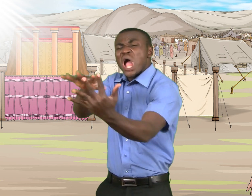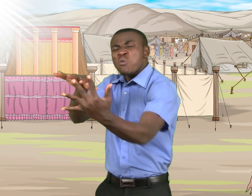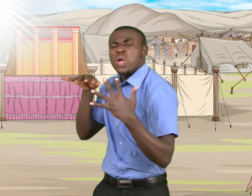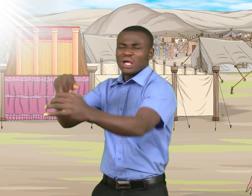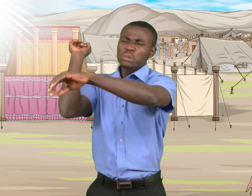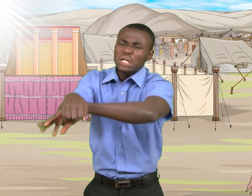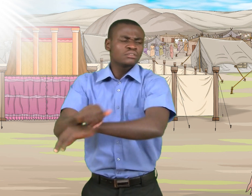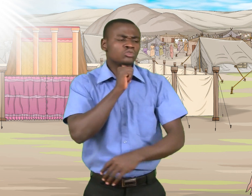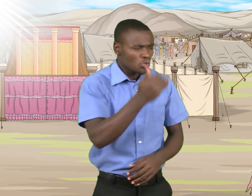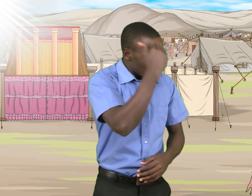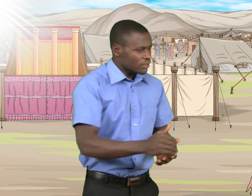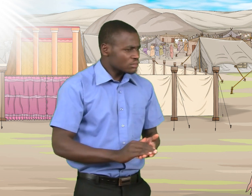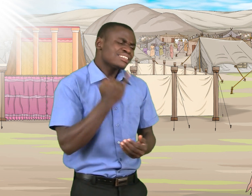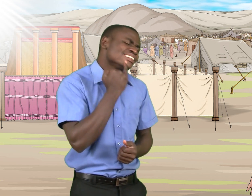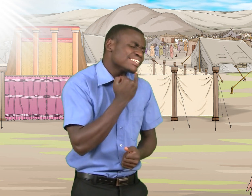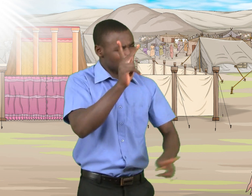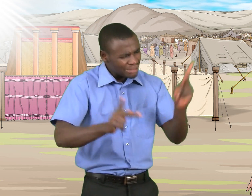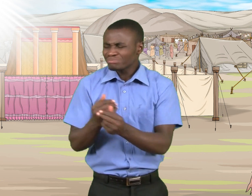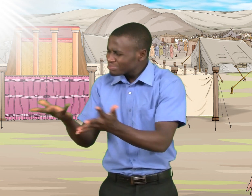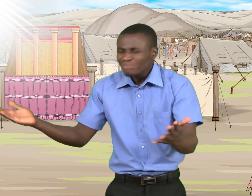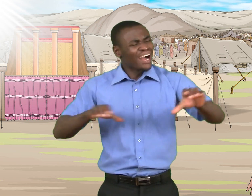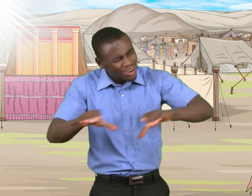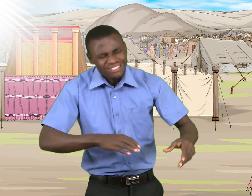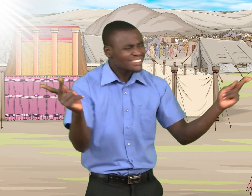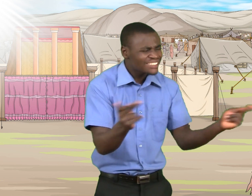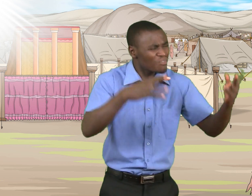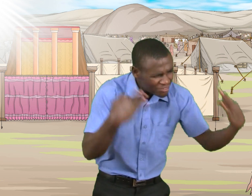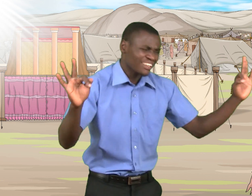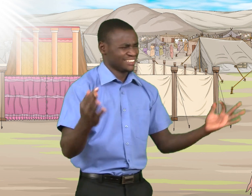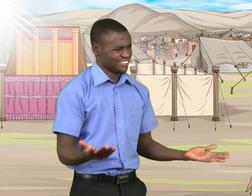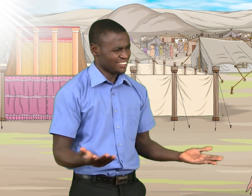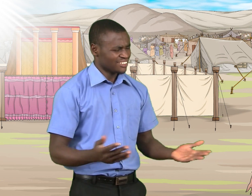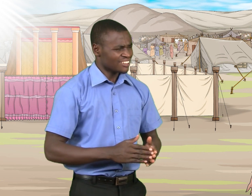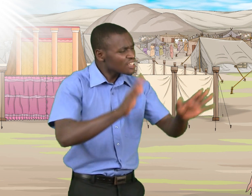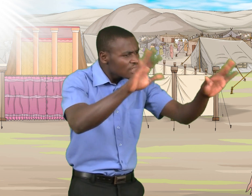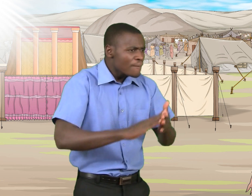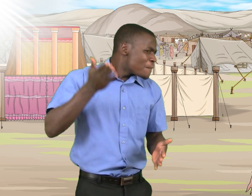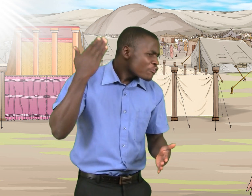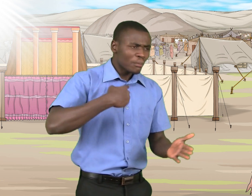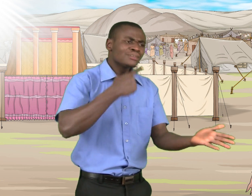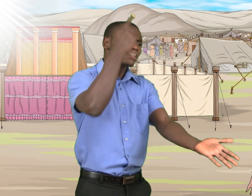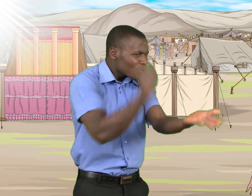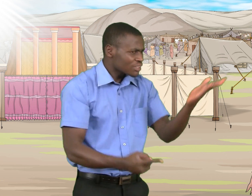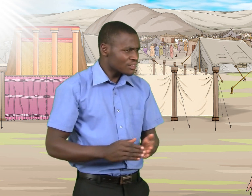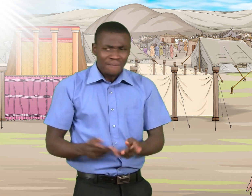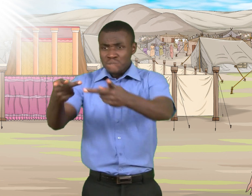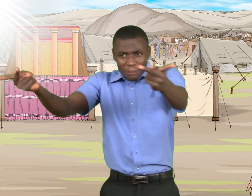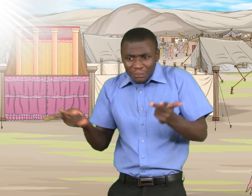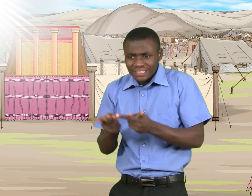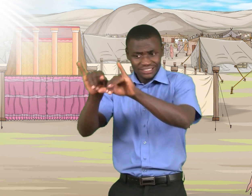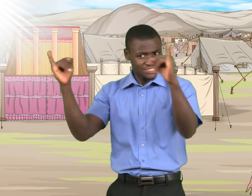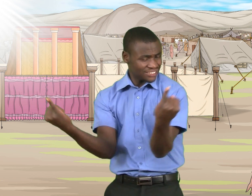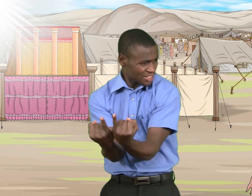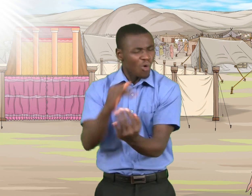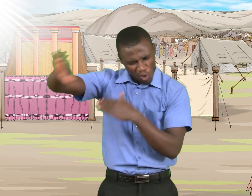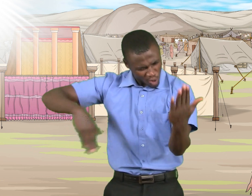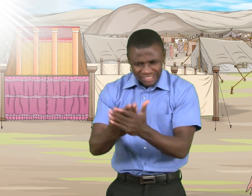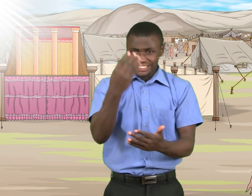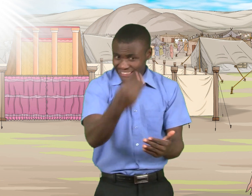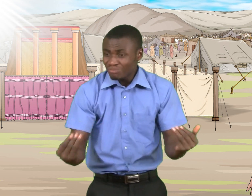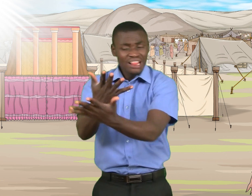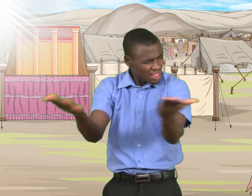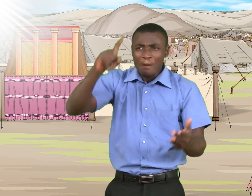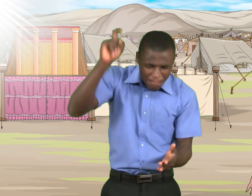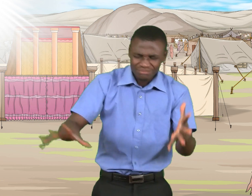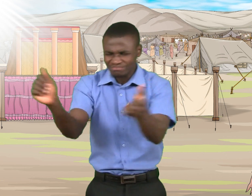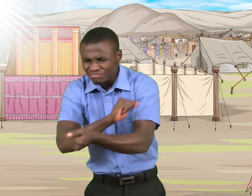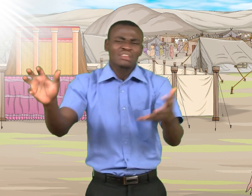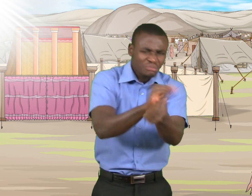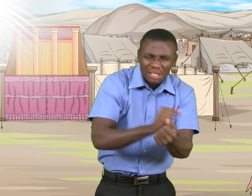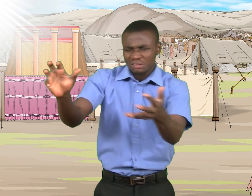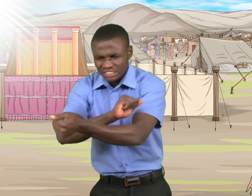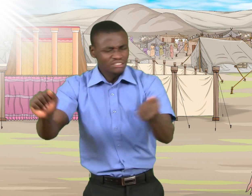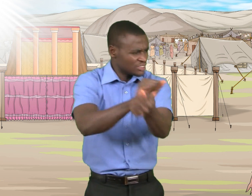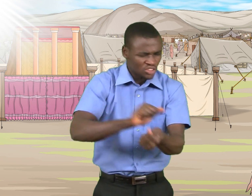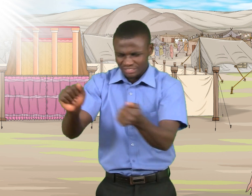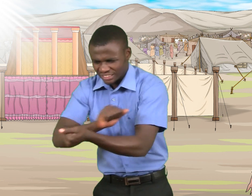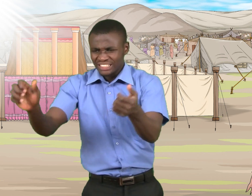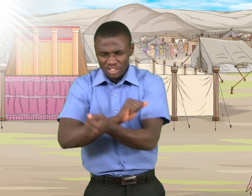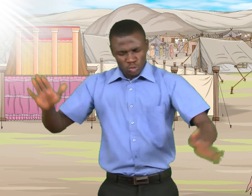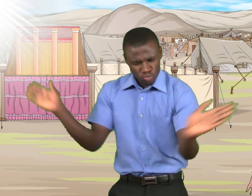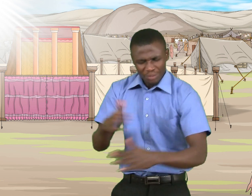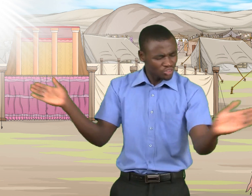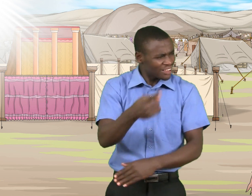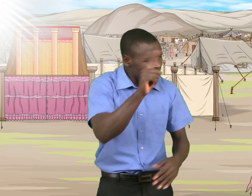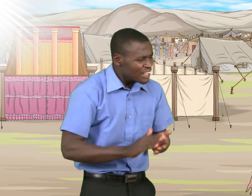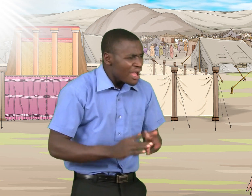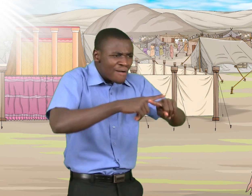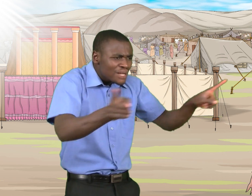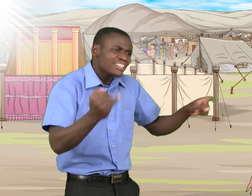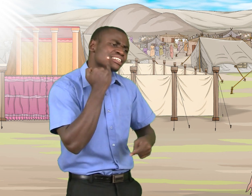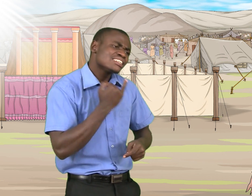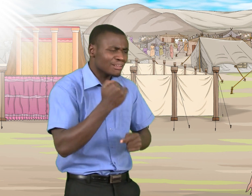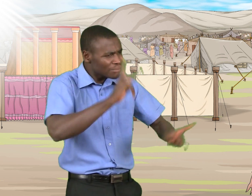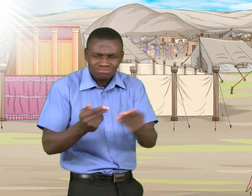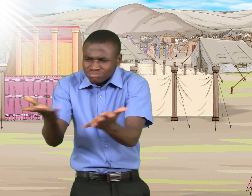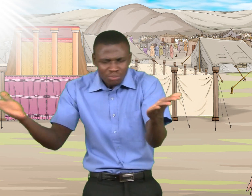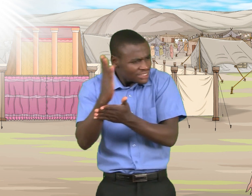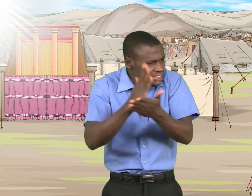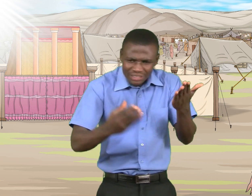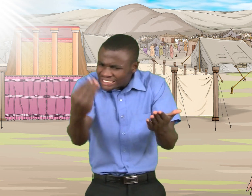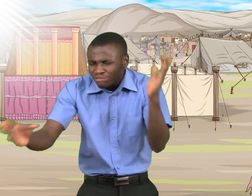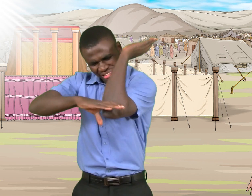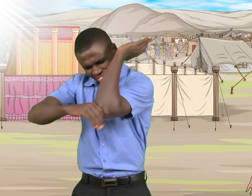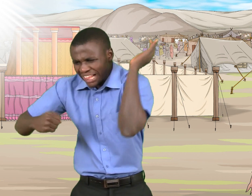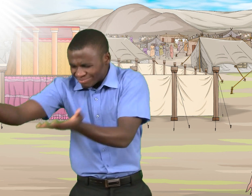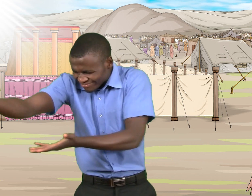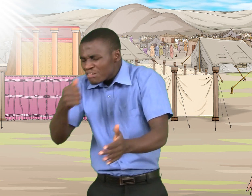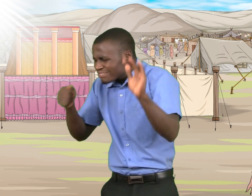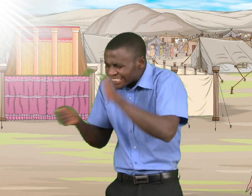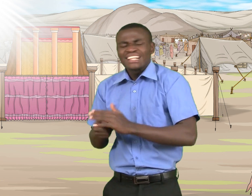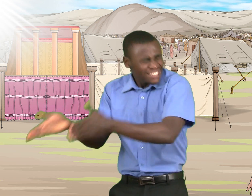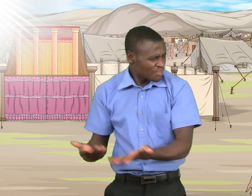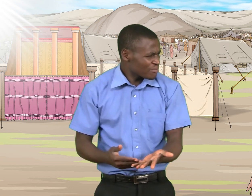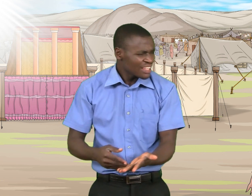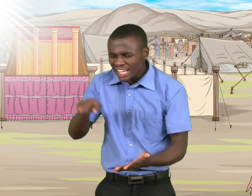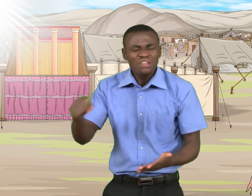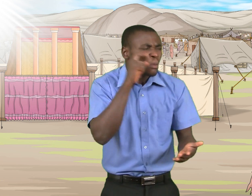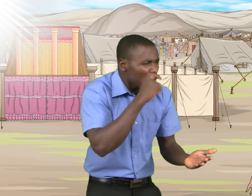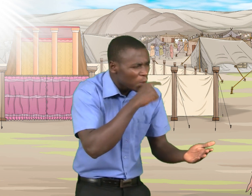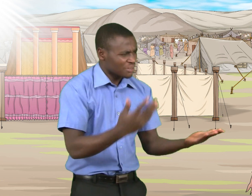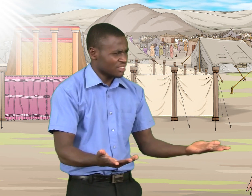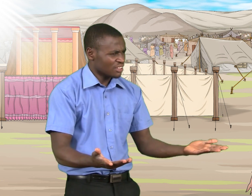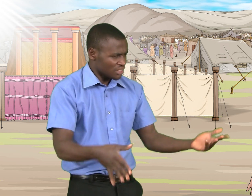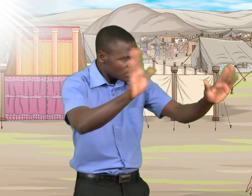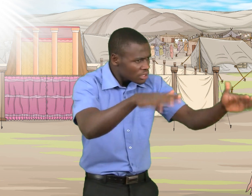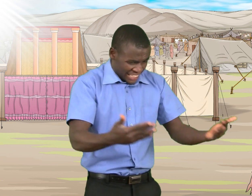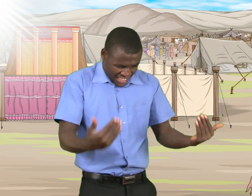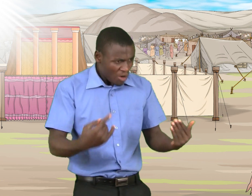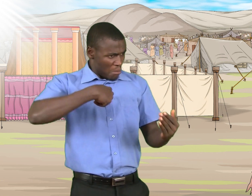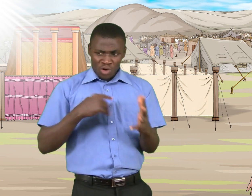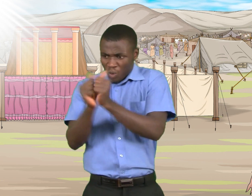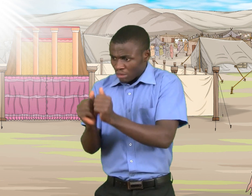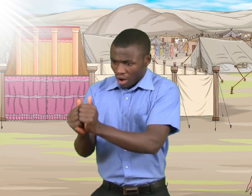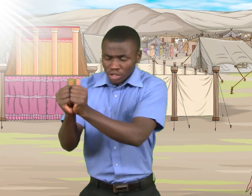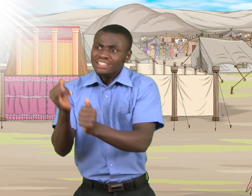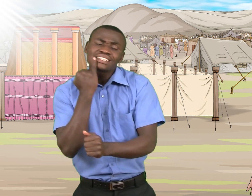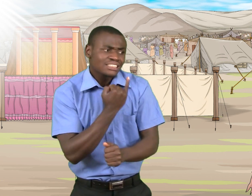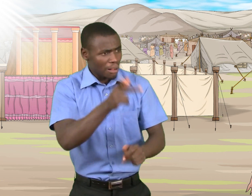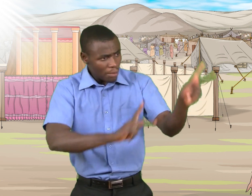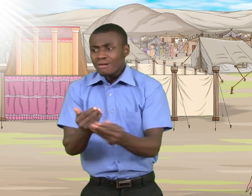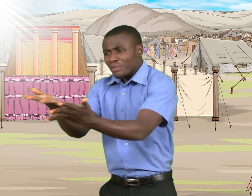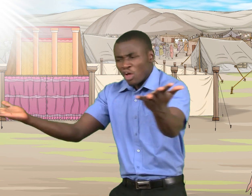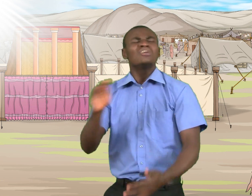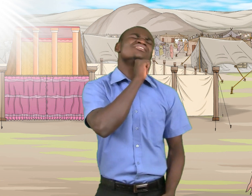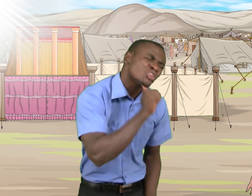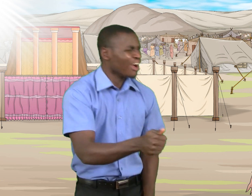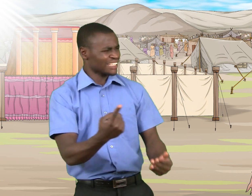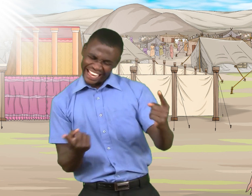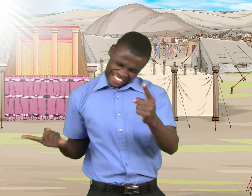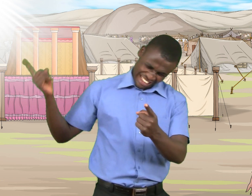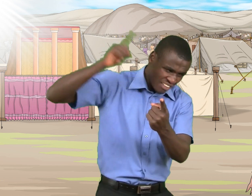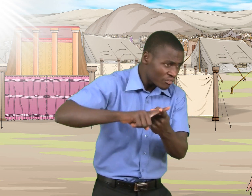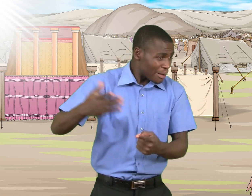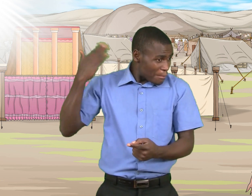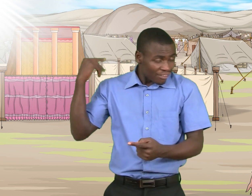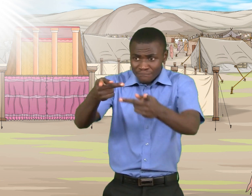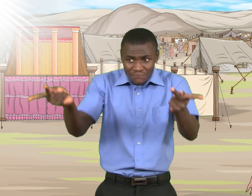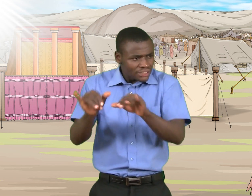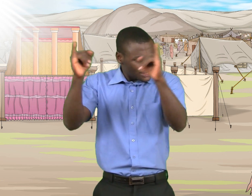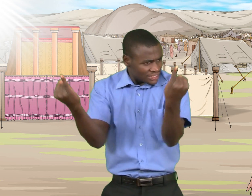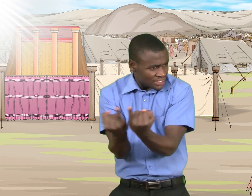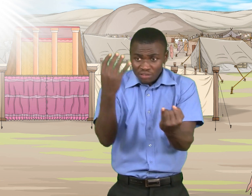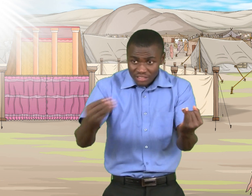they have transgressed My covenant that I commanded them, and they have taken some of what was devoted to destruction.